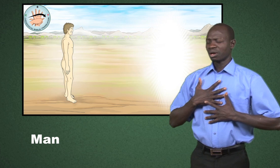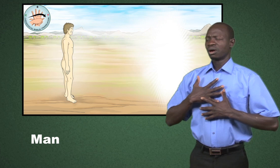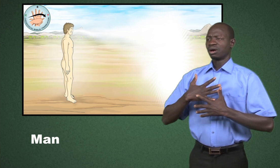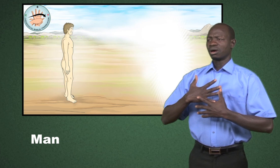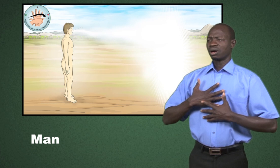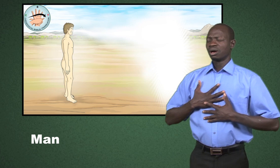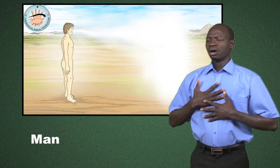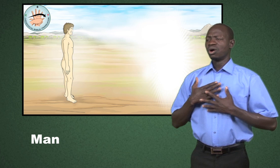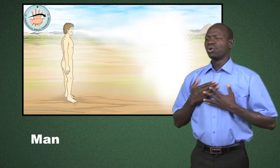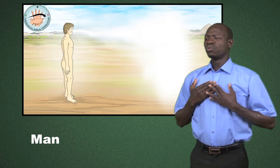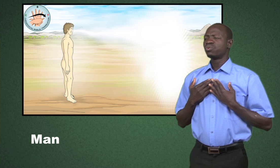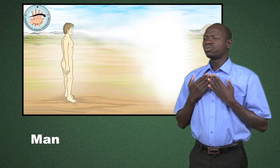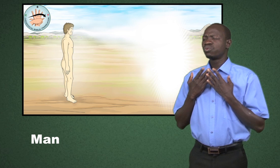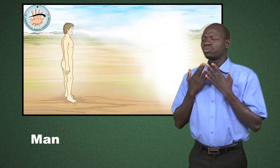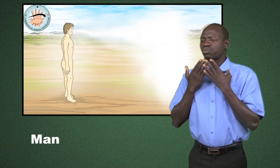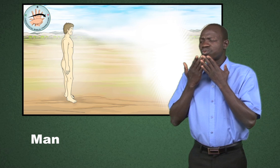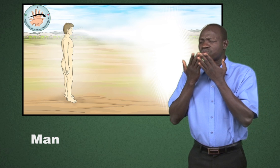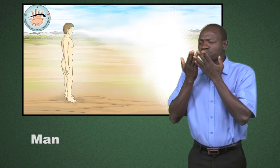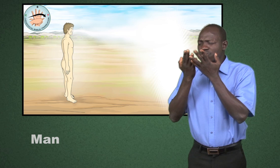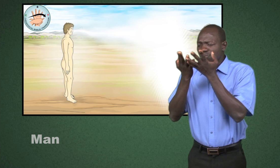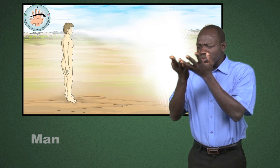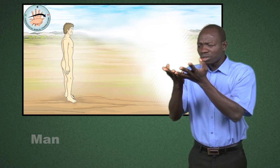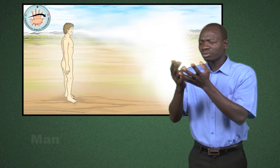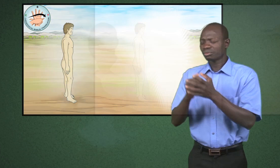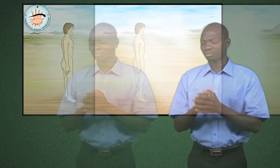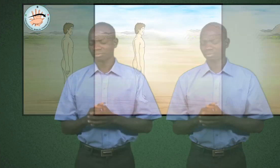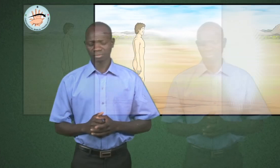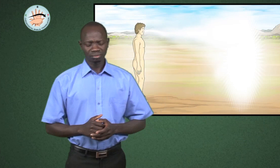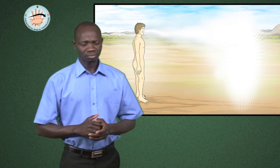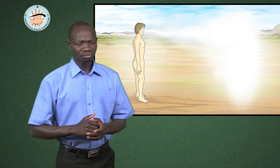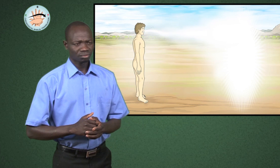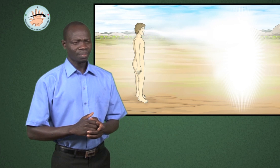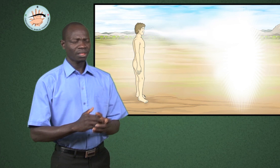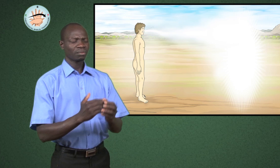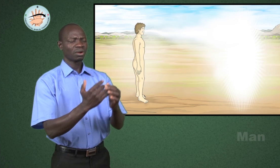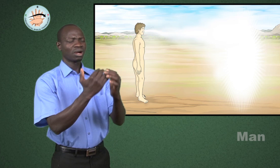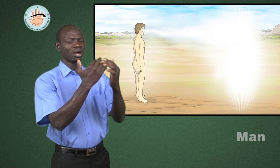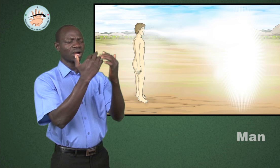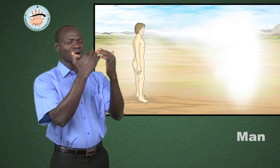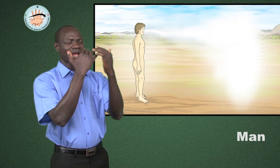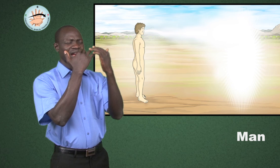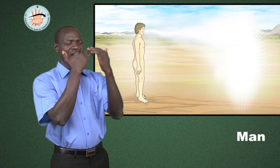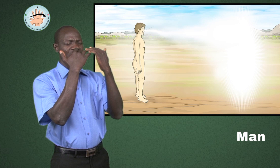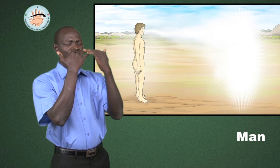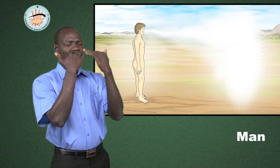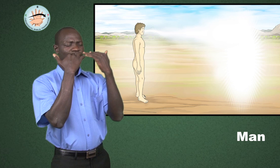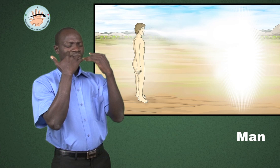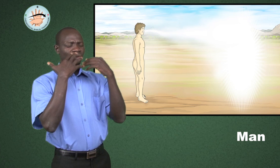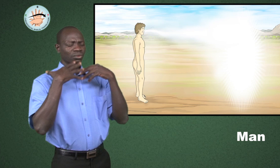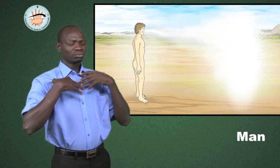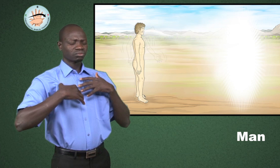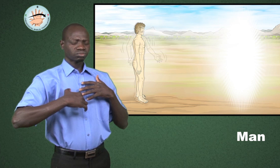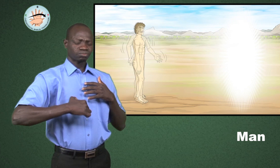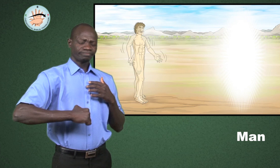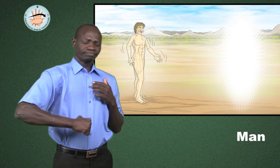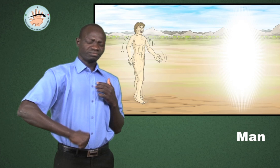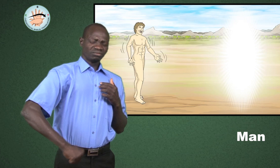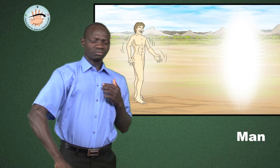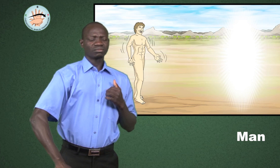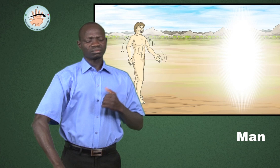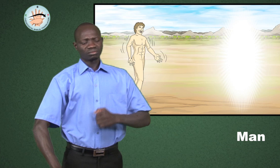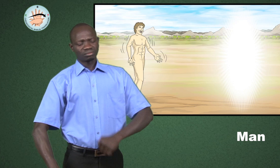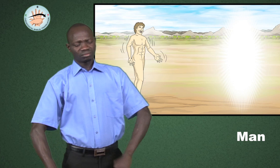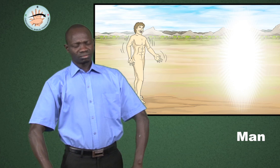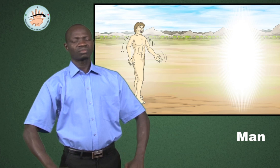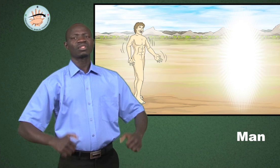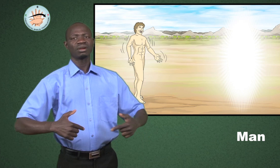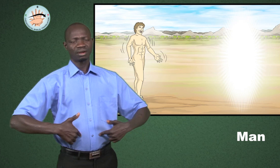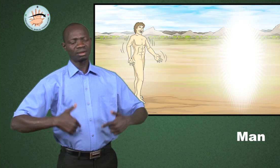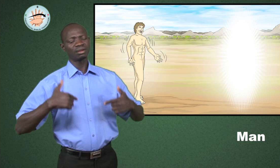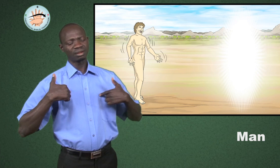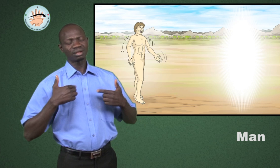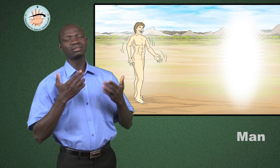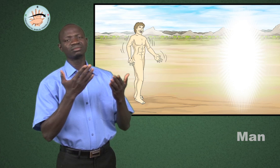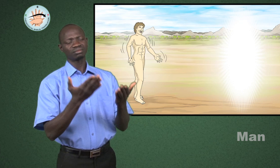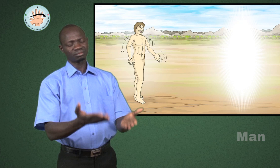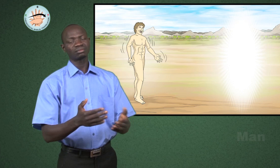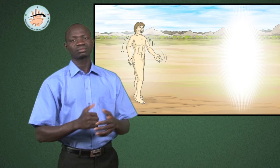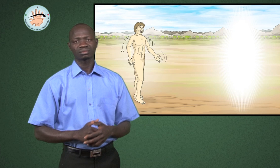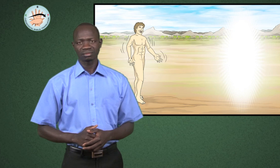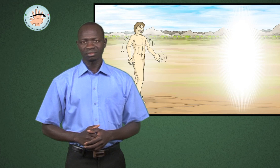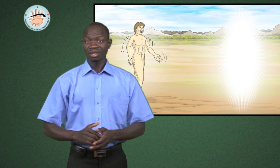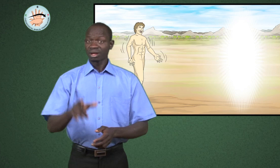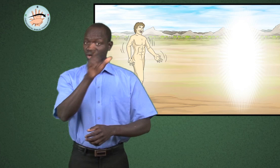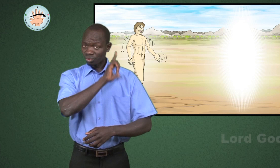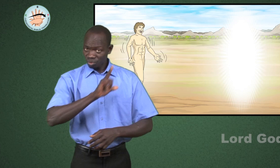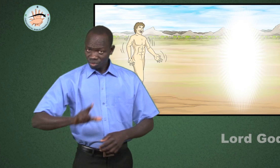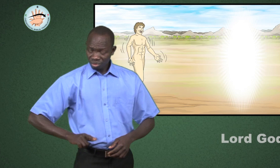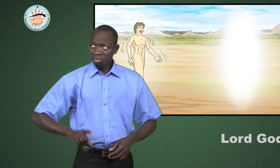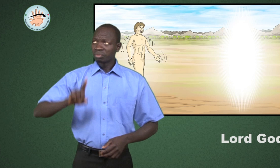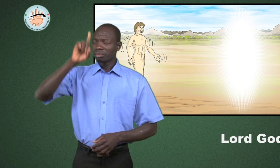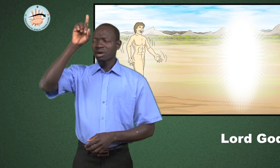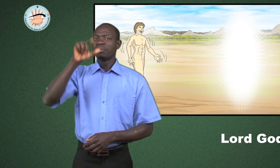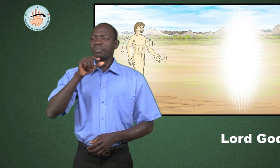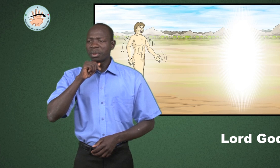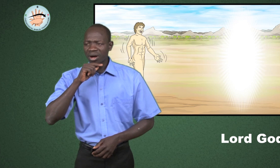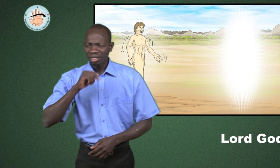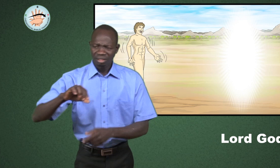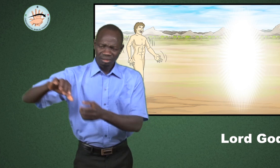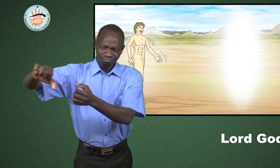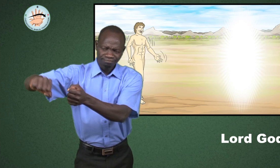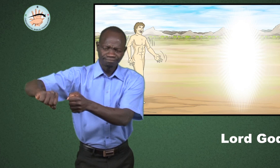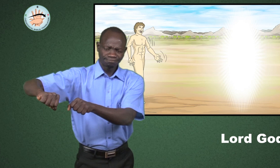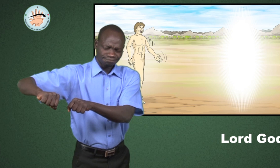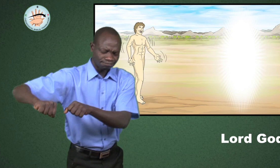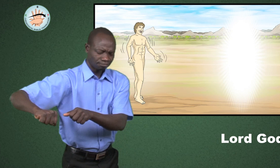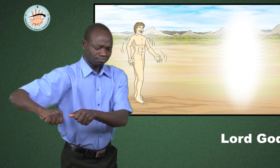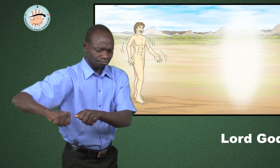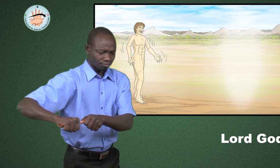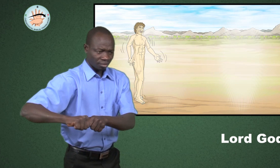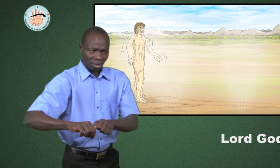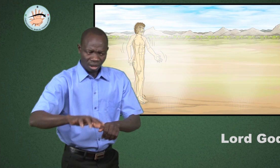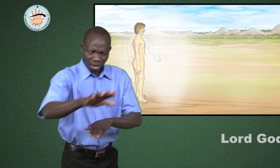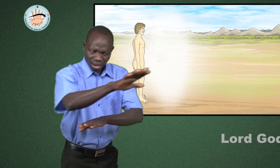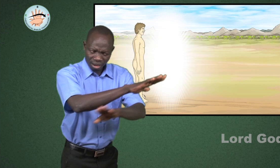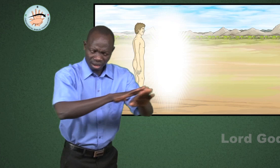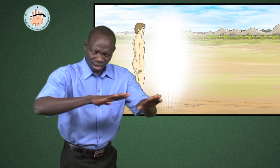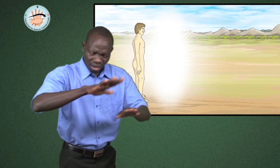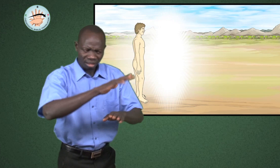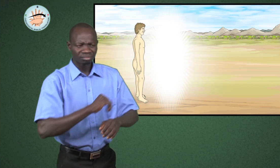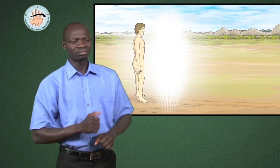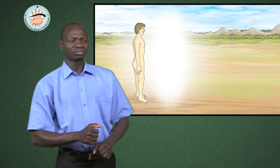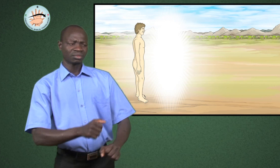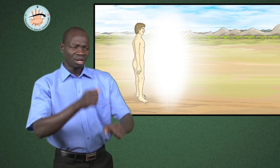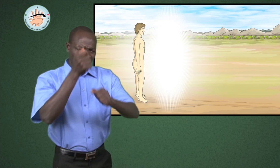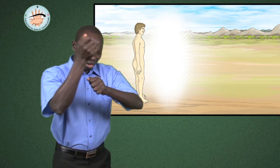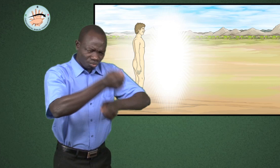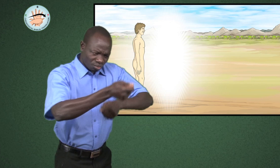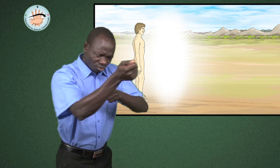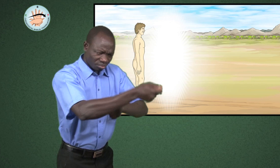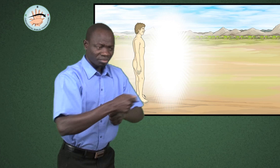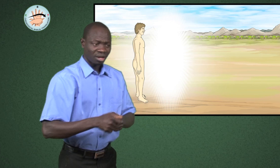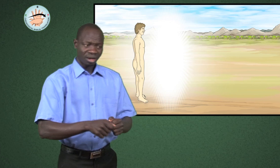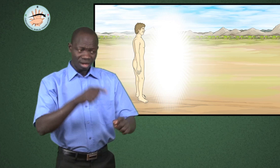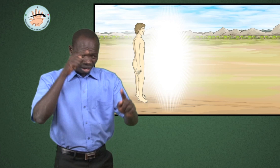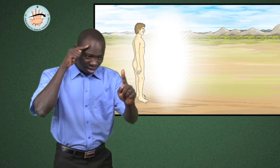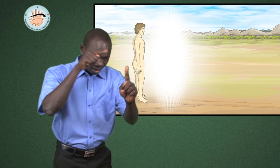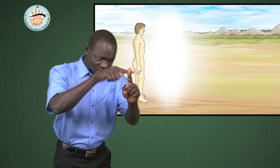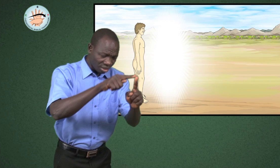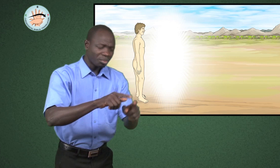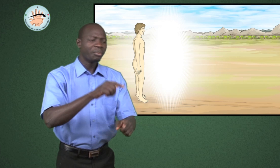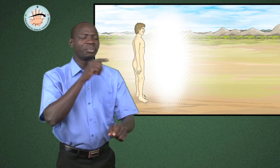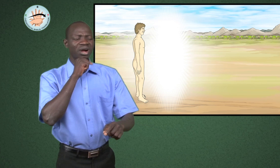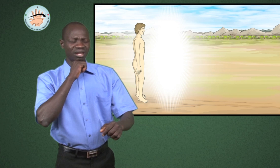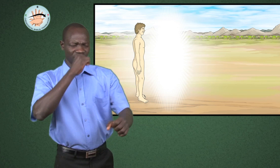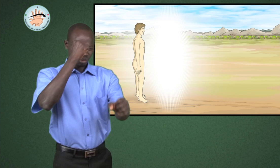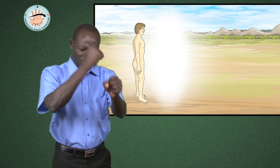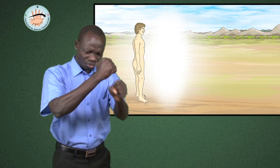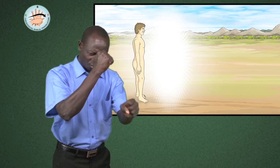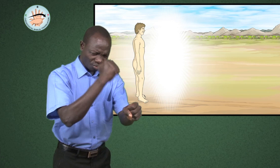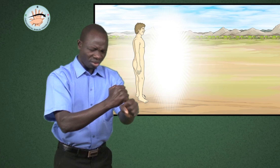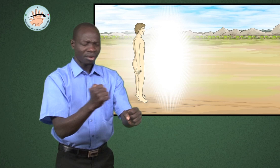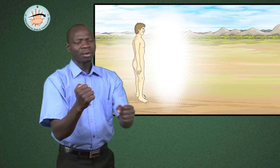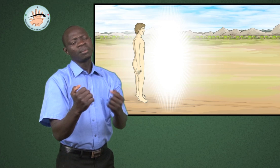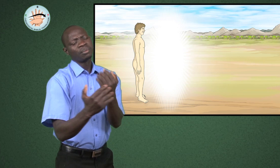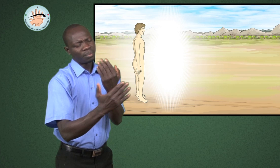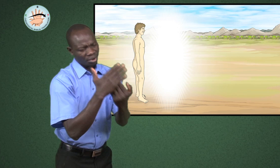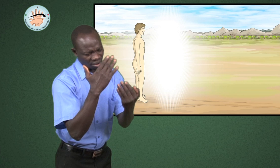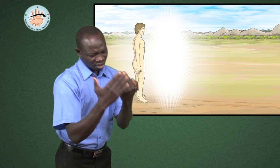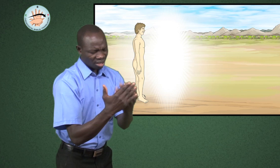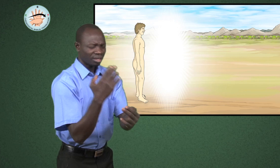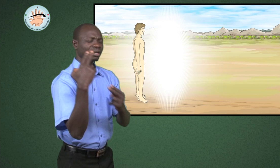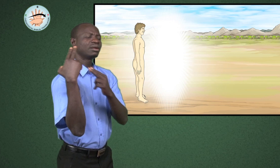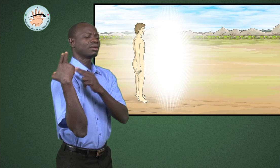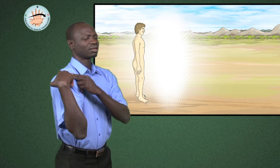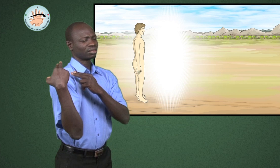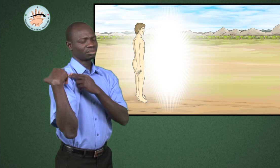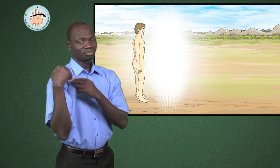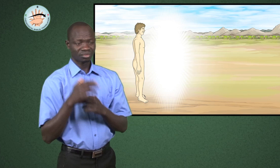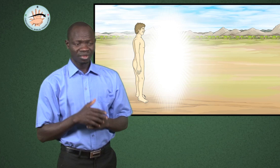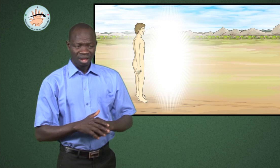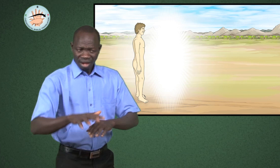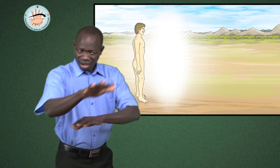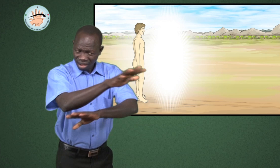And in the middle of the garden were the tree of life and the tree of the knowledge of good and evil. Now a river flowed out of Eden to water the garden, and from there it branched into four headwaters: The name of the first river is Pishon; it winds through the whole land of Havilah, where there is gold.